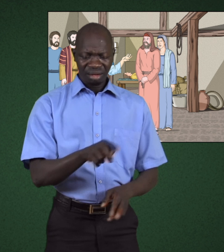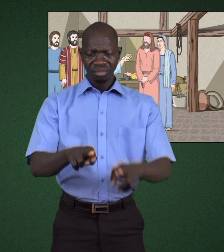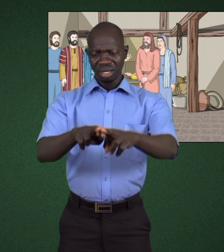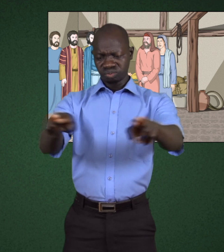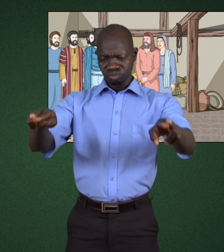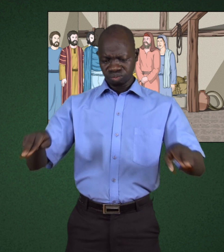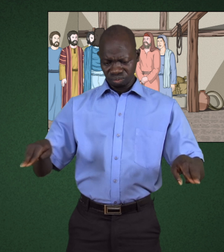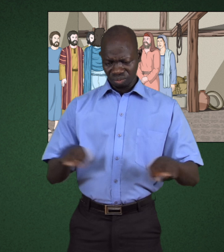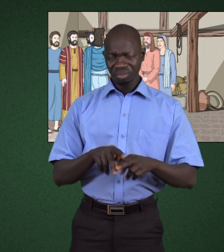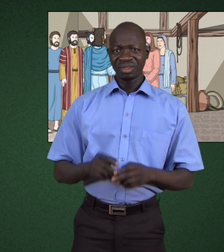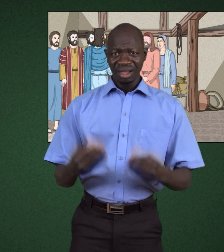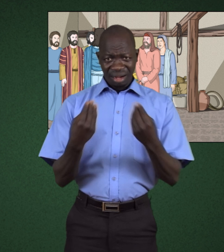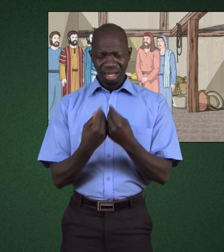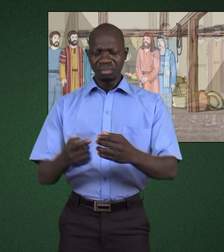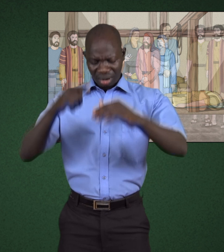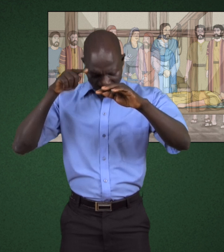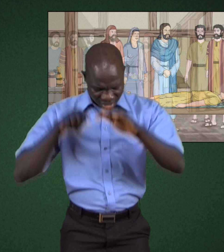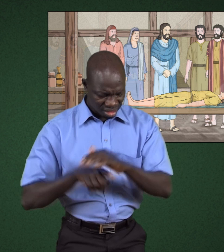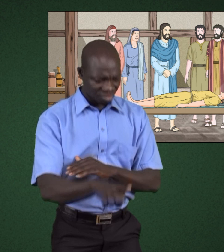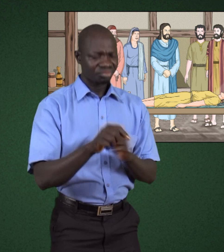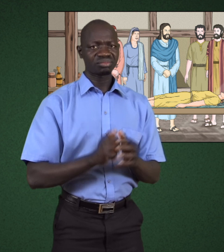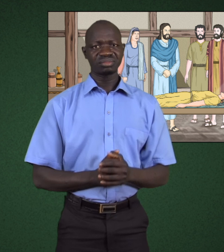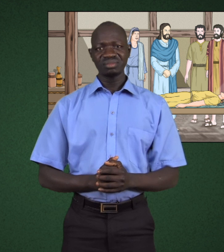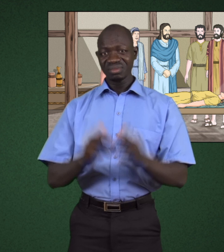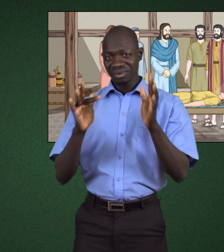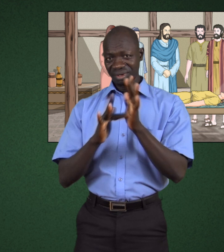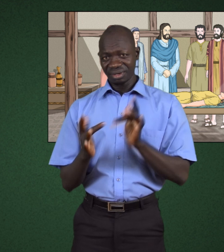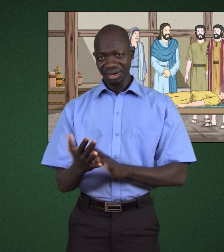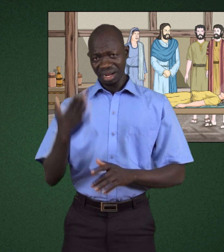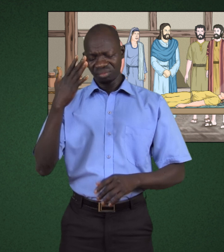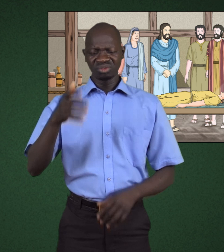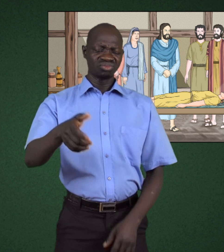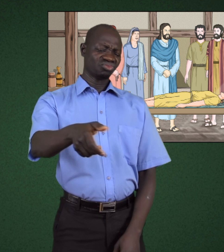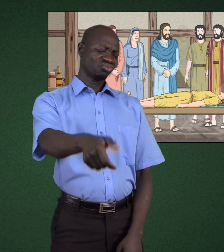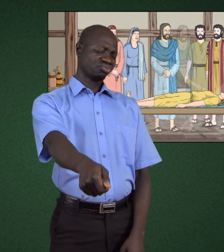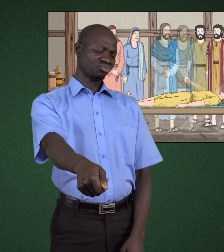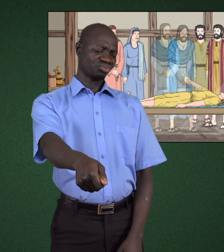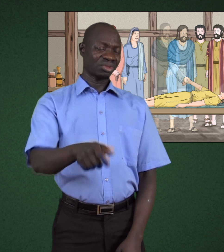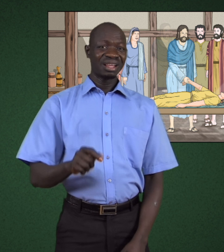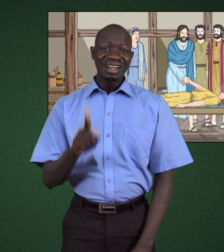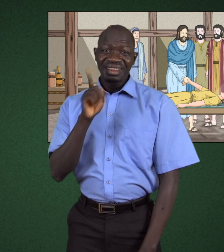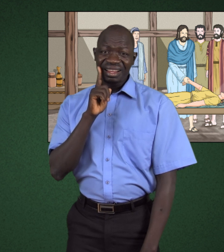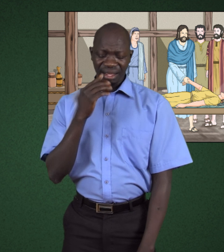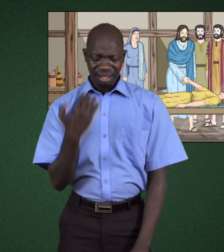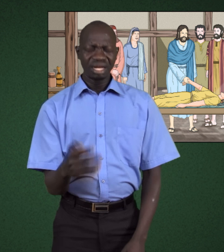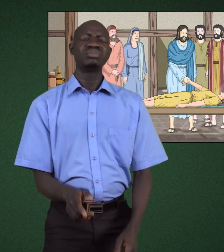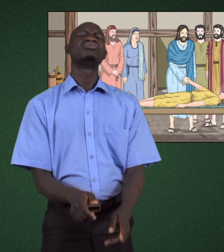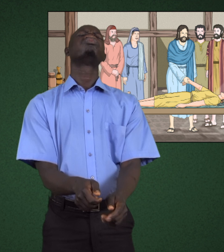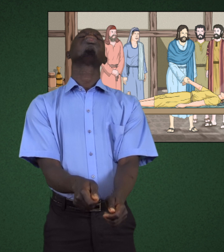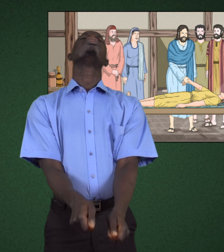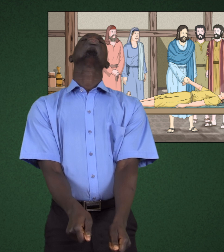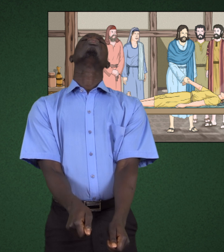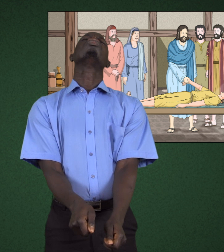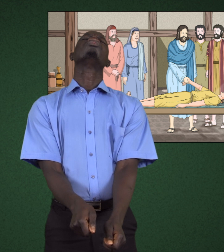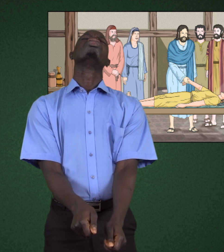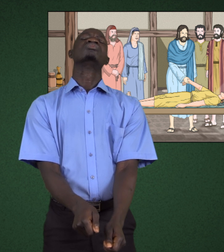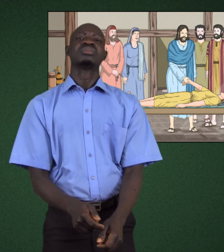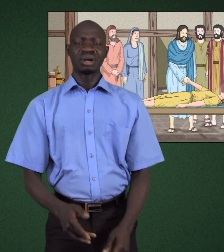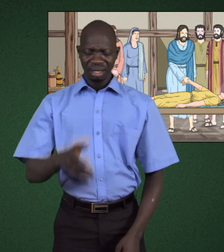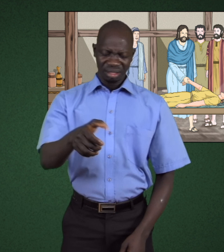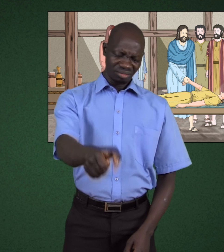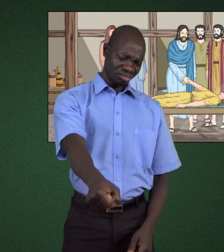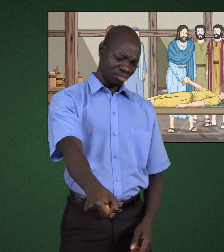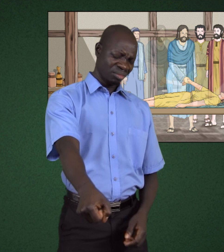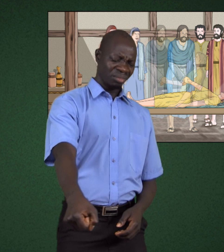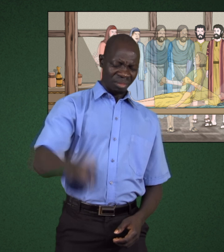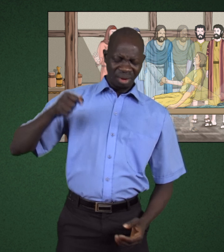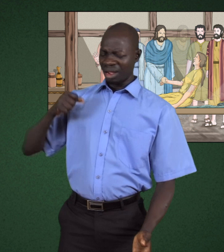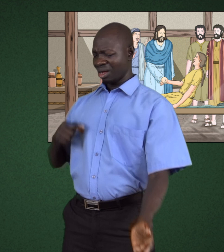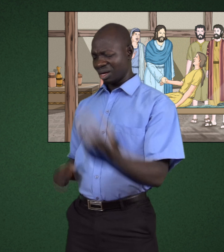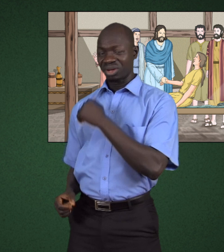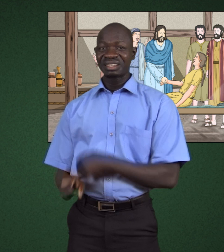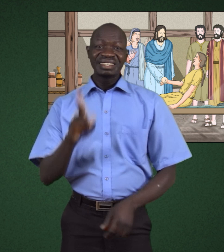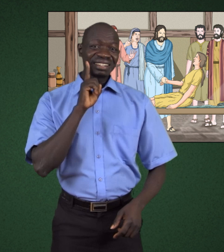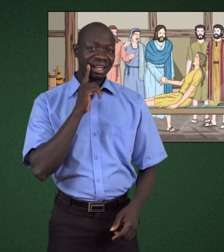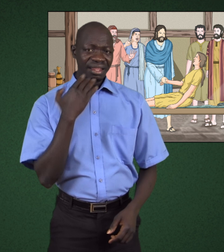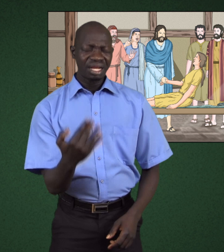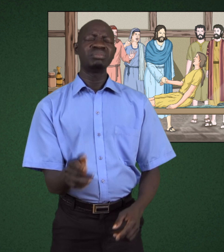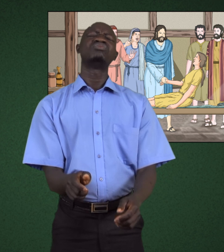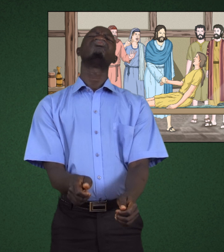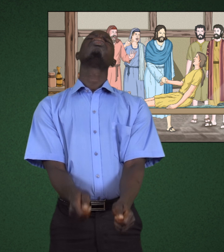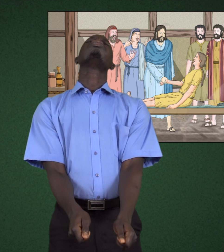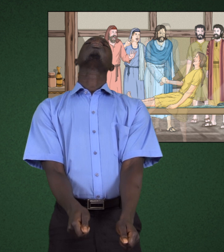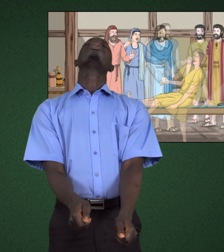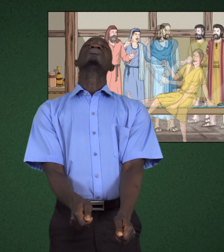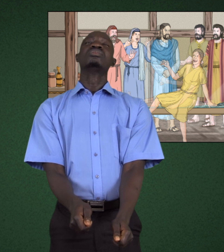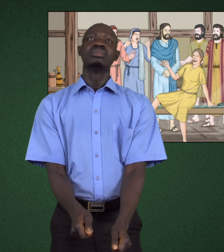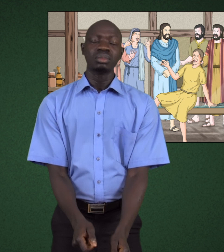Taking her by the hand, Jesus said, “Talitha koum!” which means, “Little girl, I say to you, get up!”